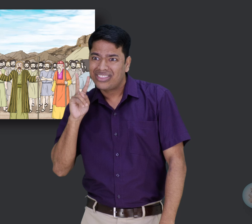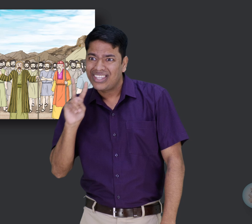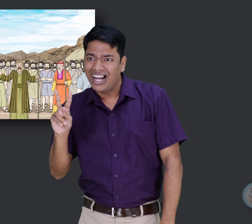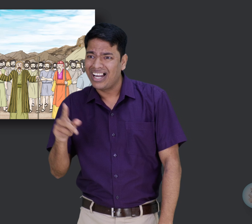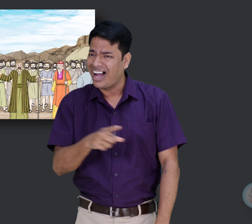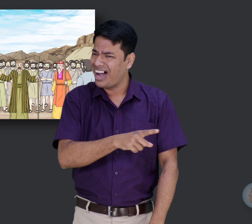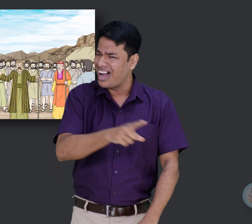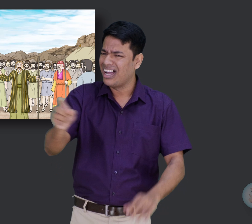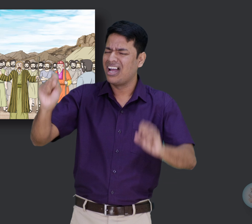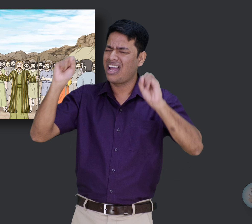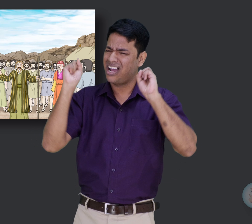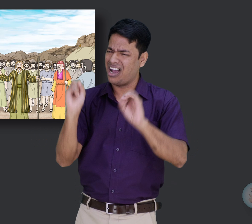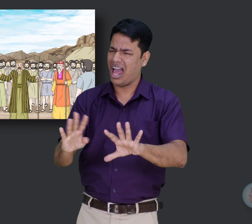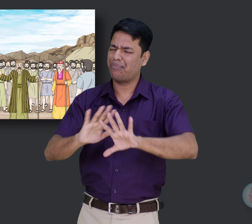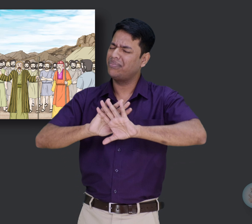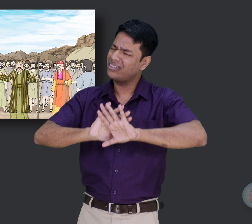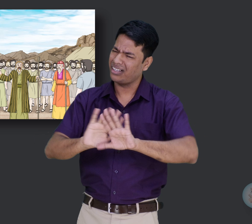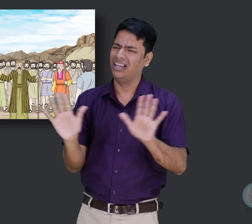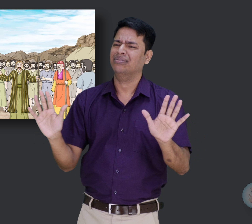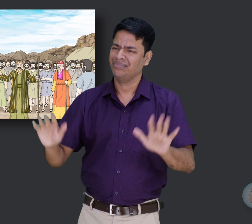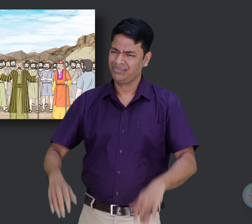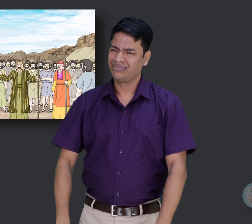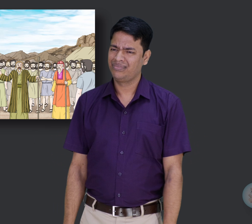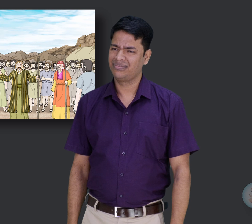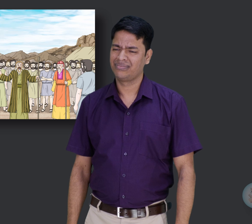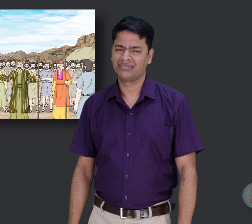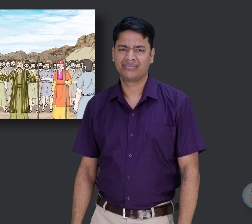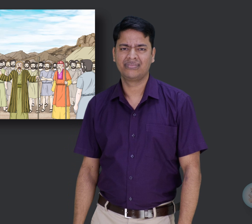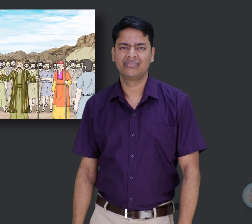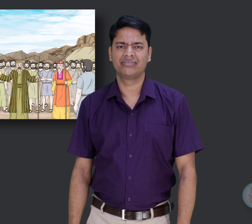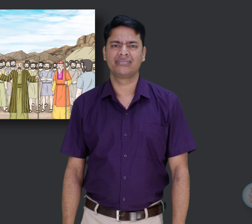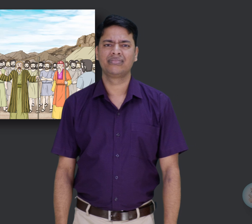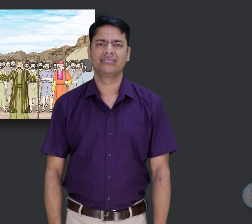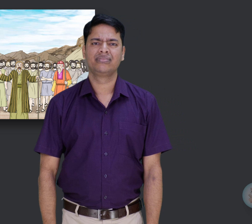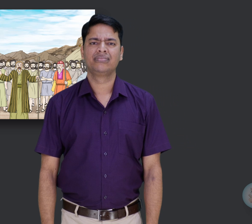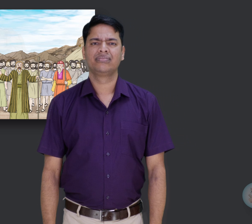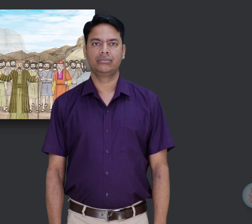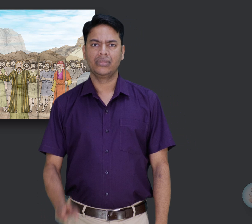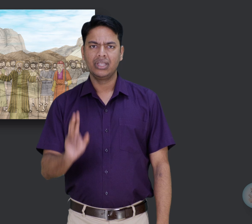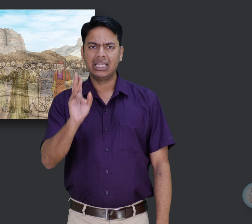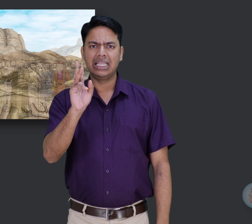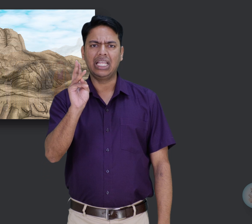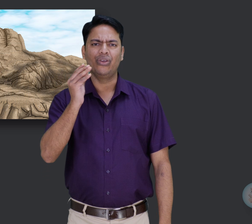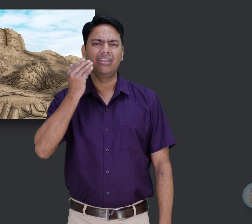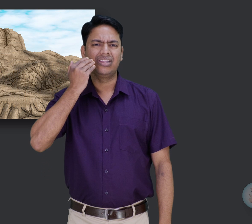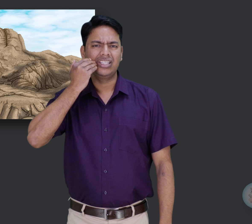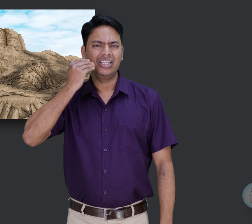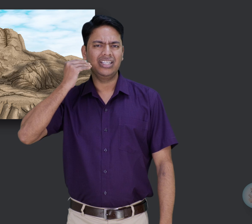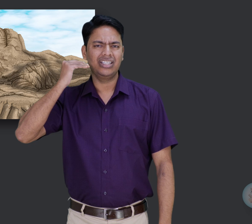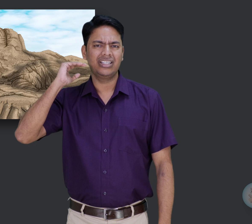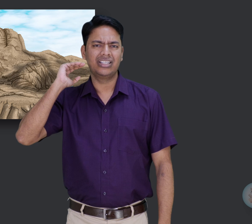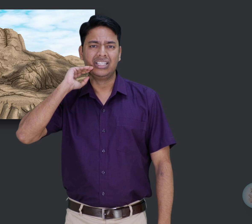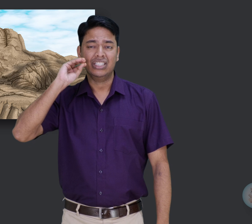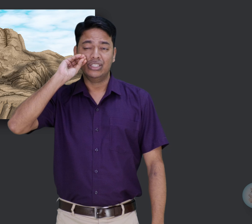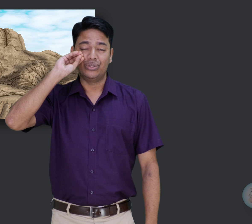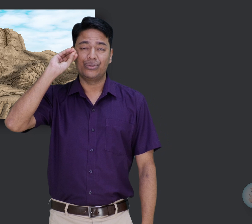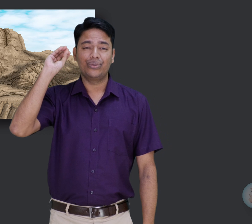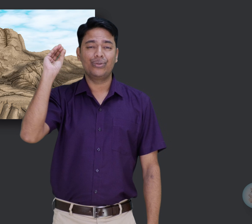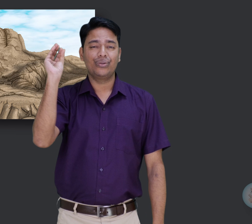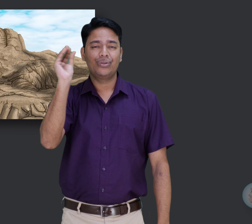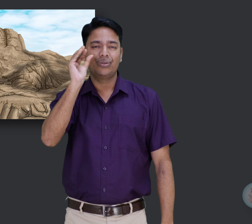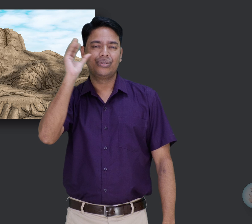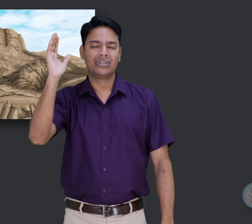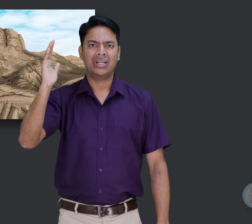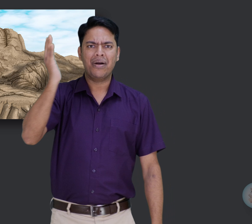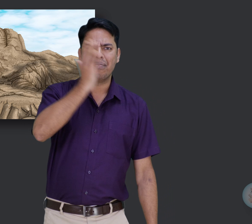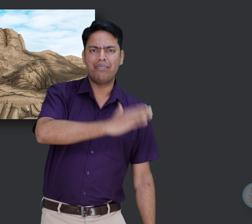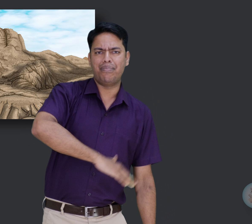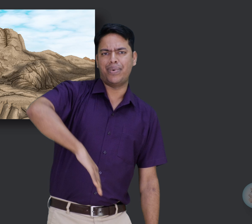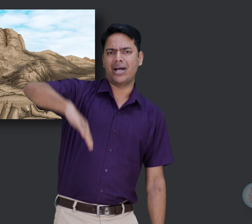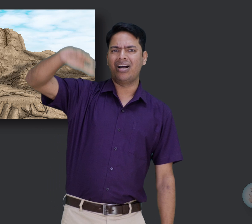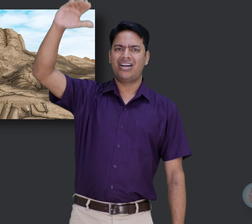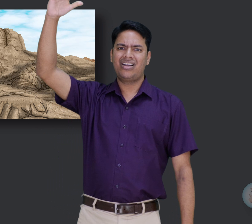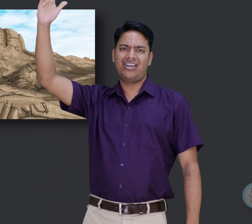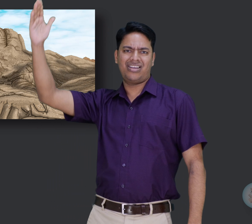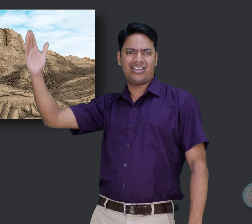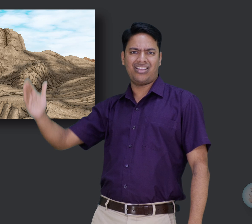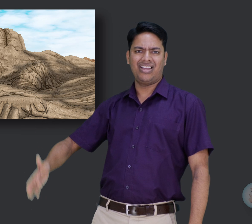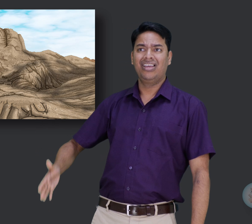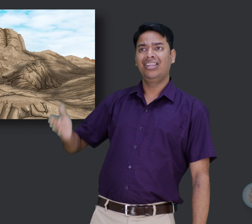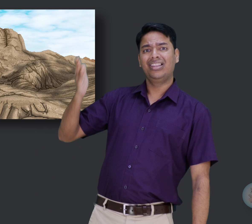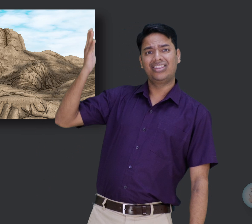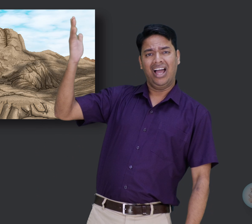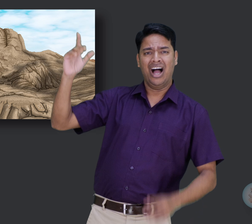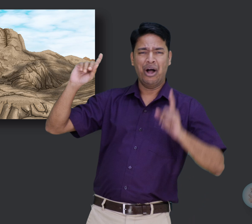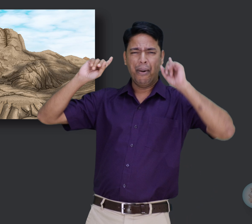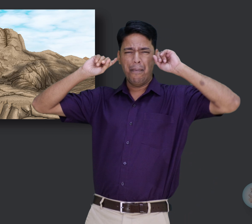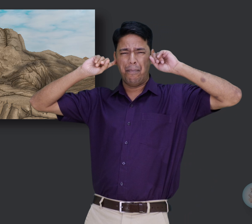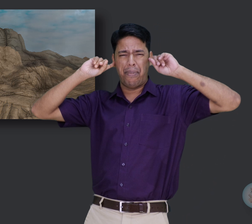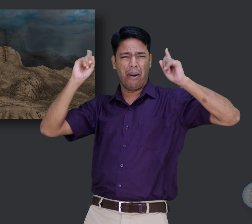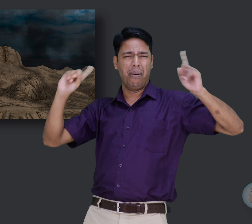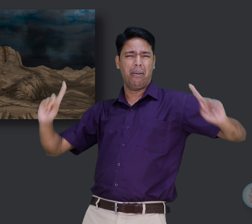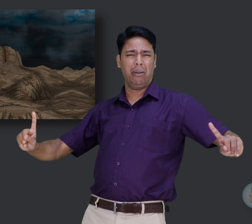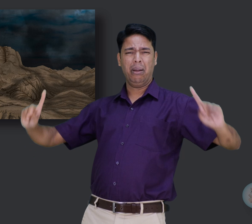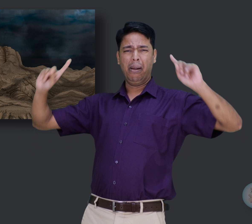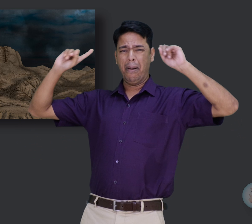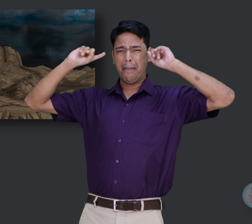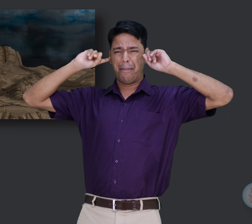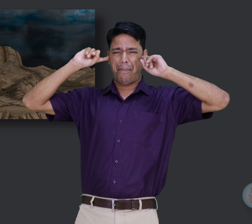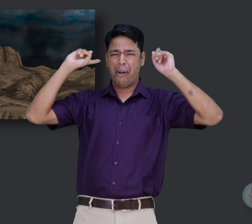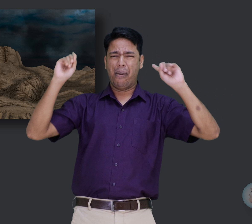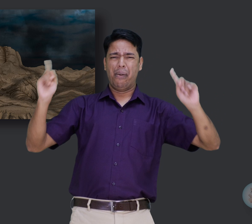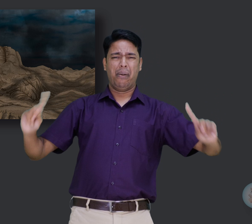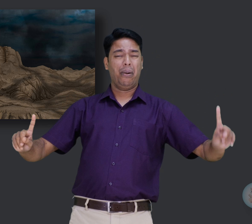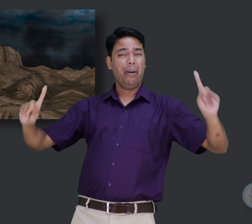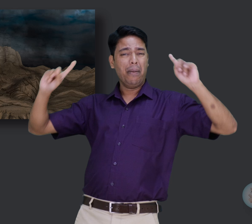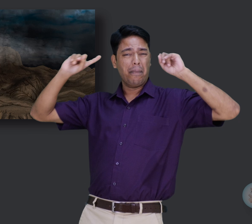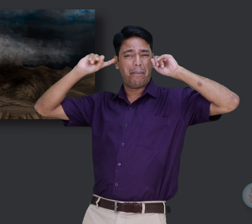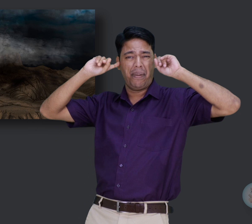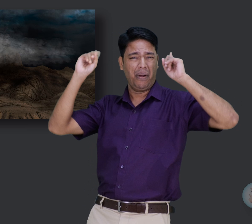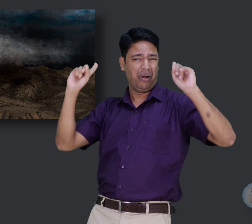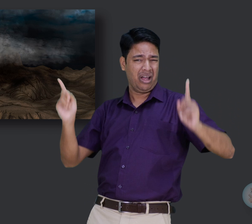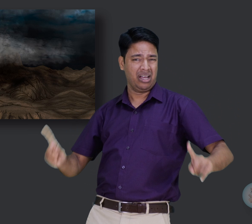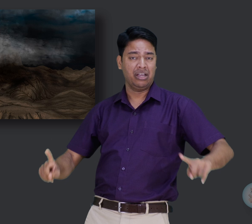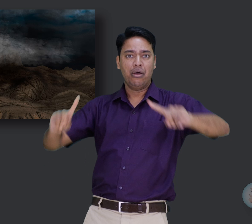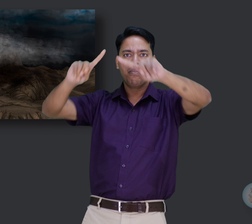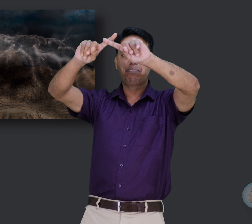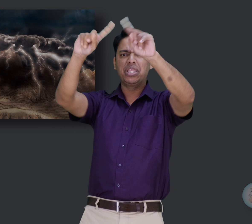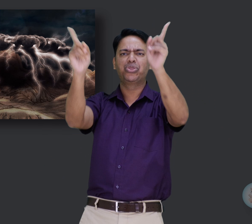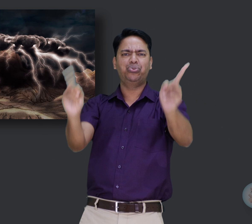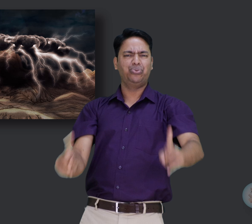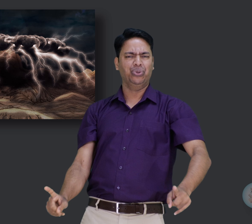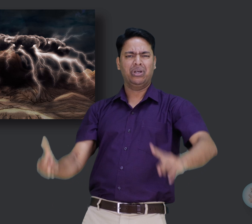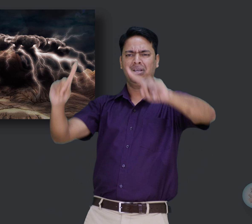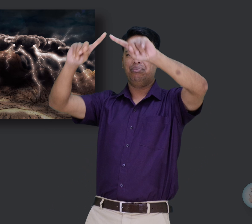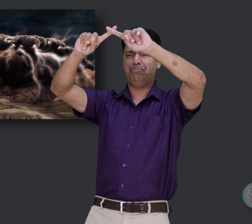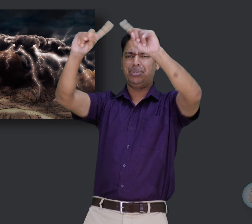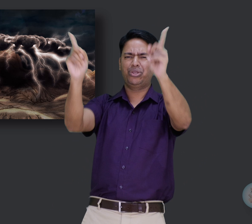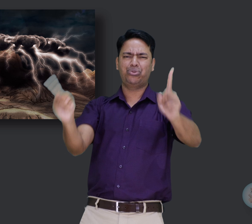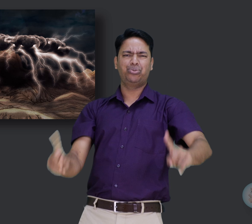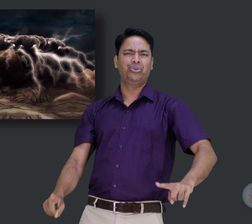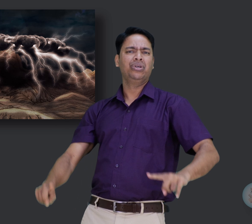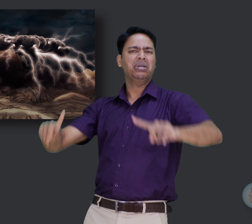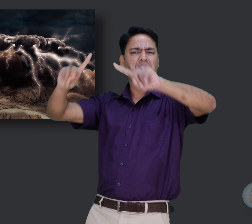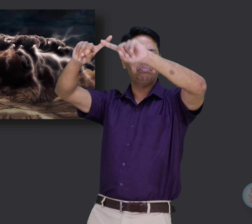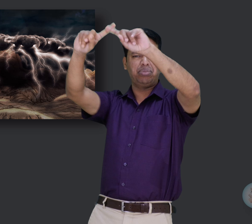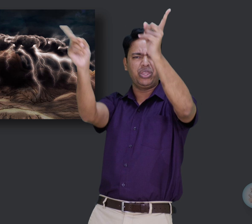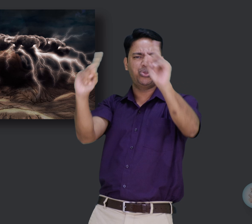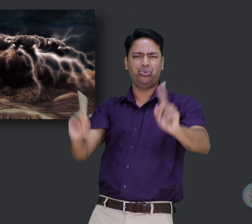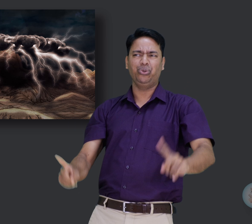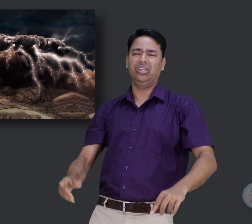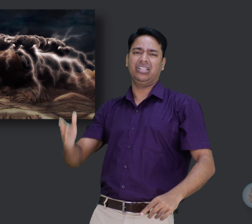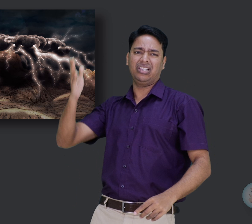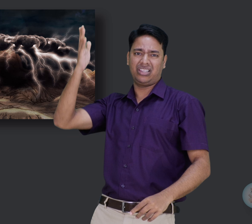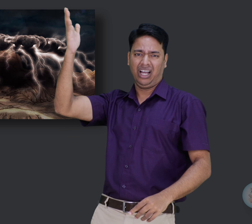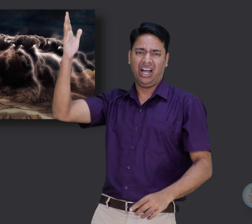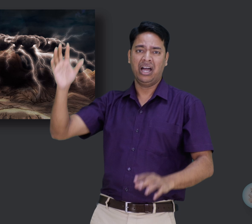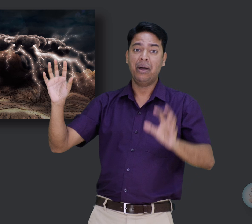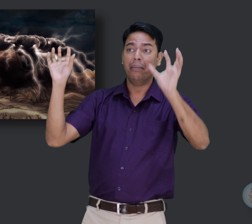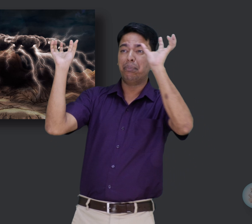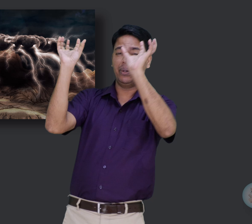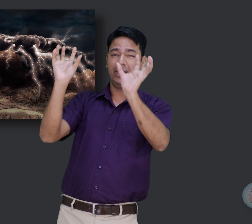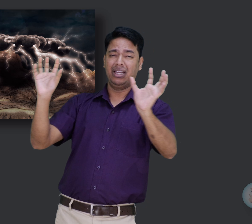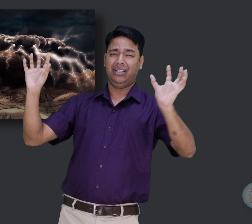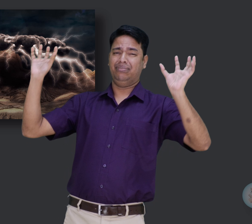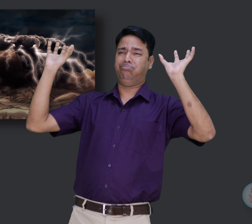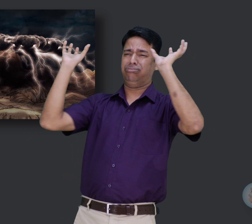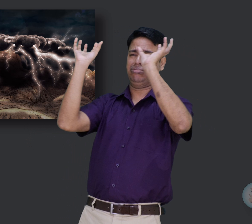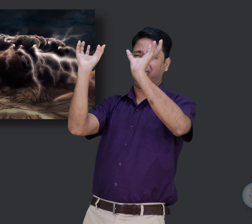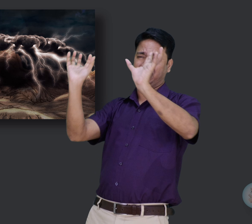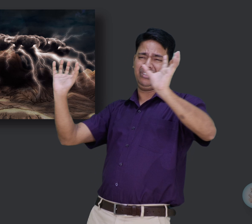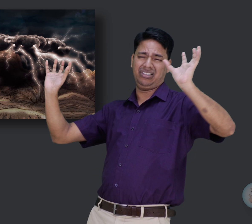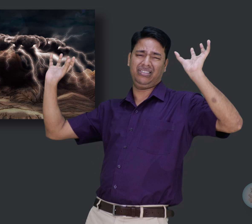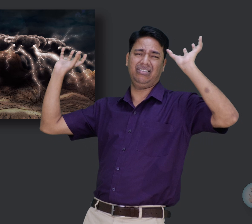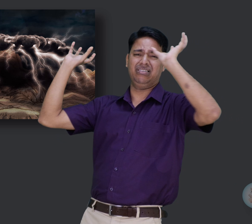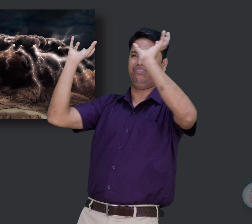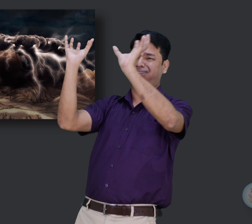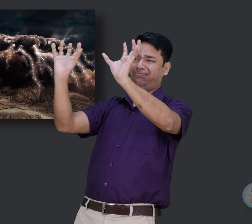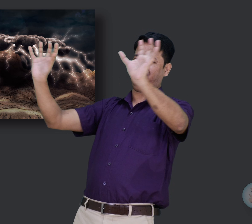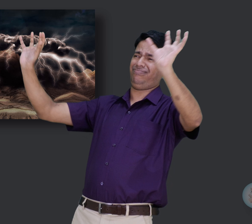On the third day, when morning came, there was thunder and lightning.